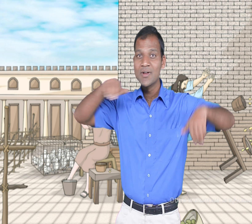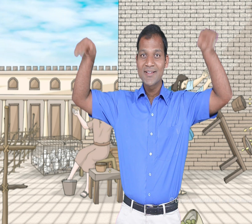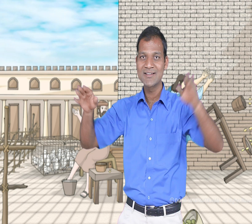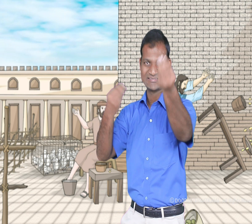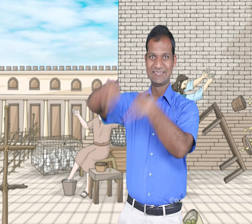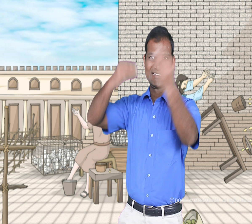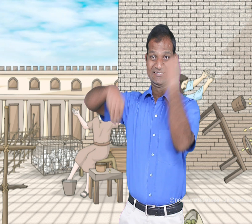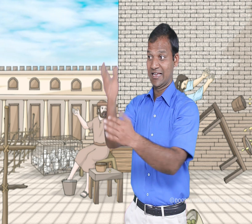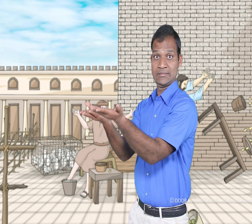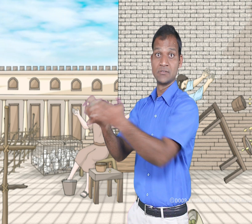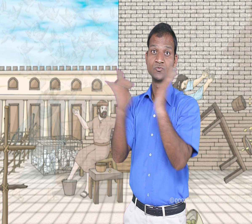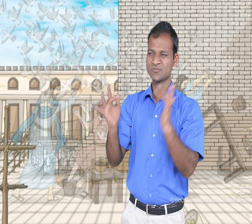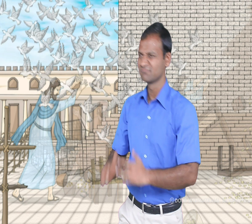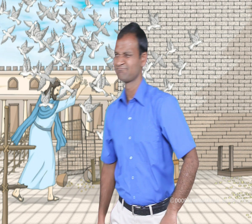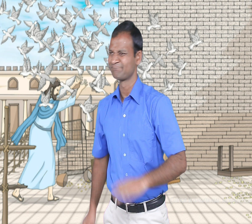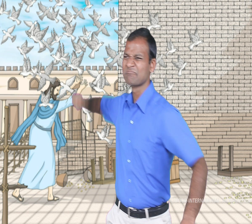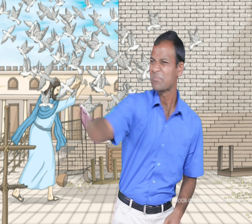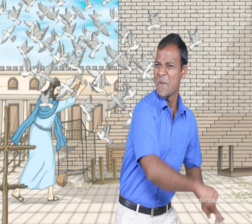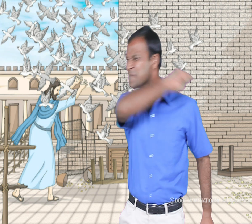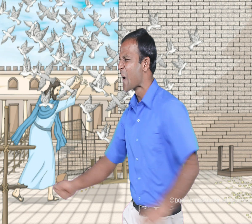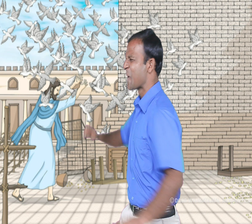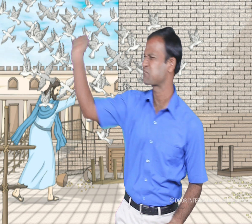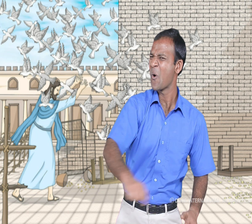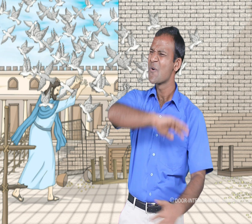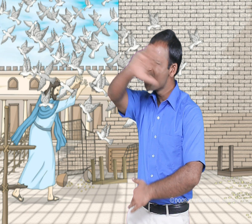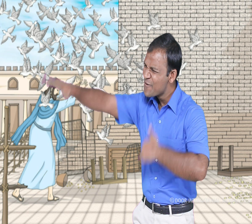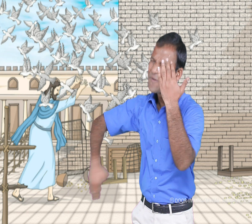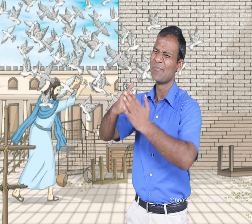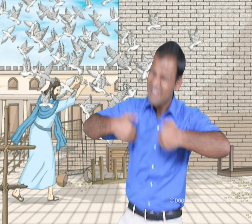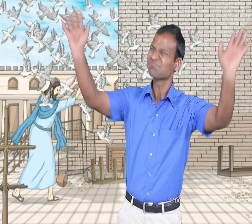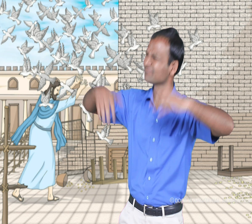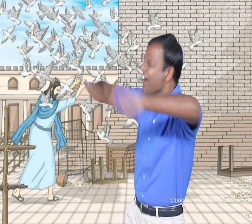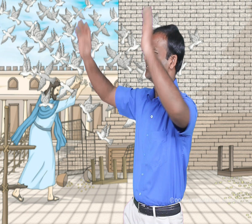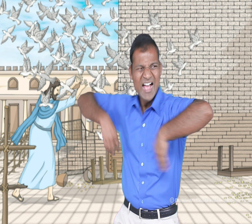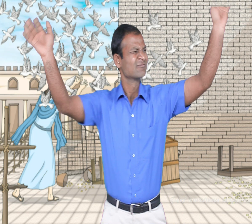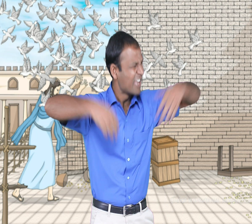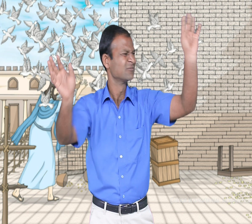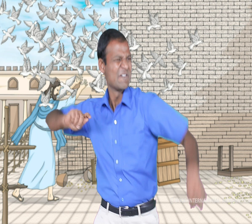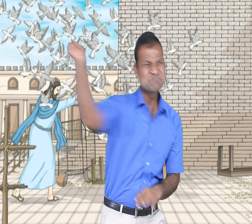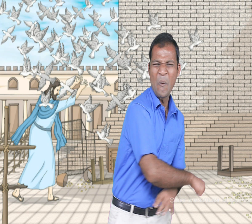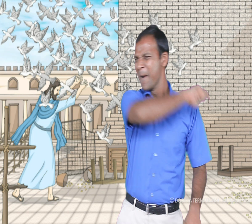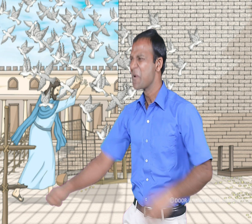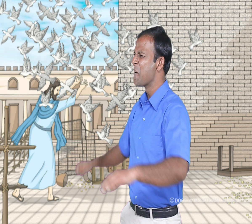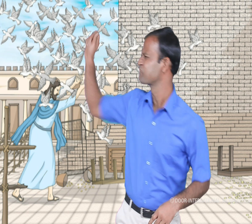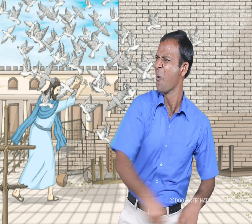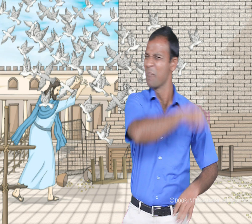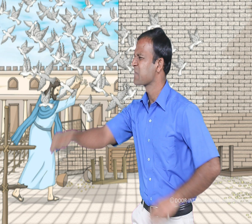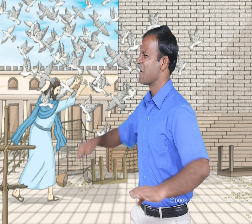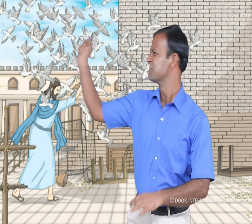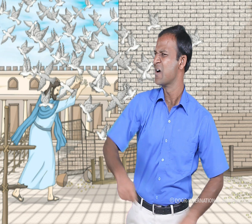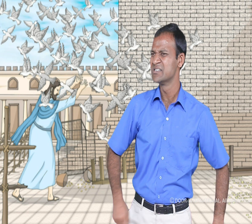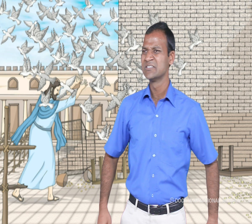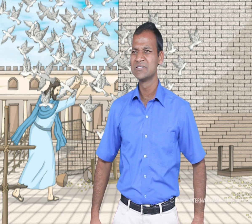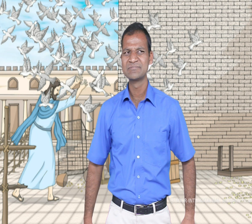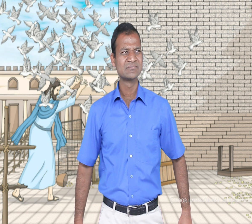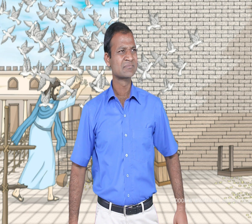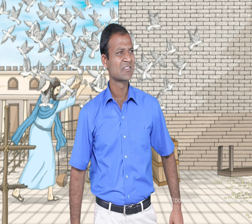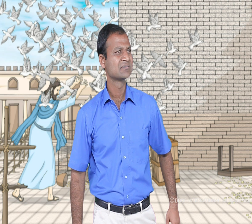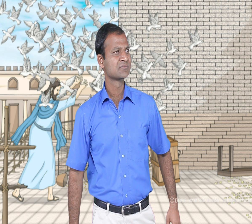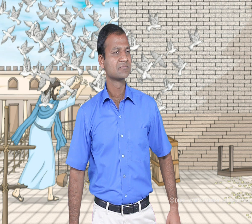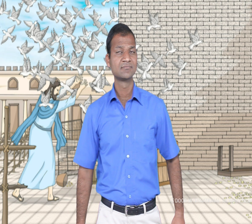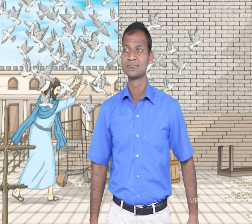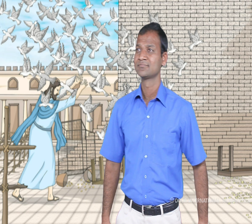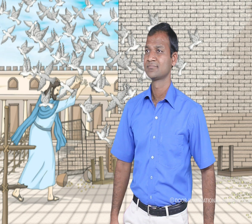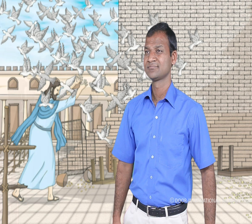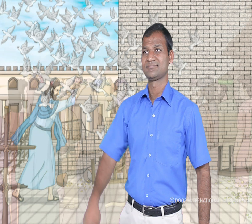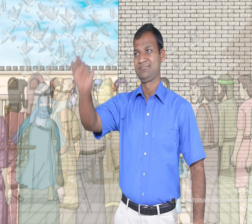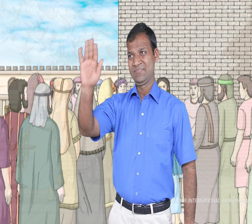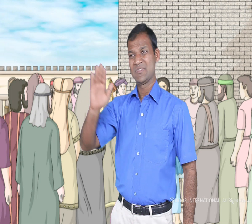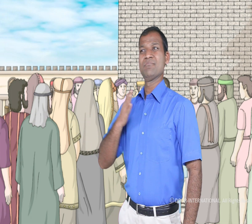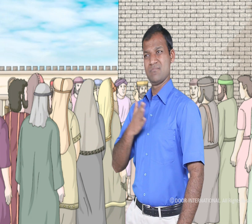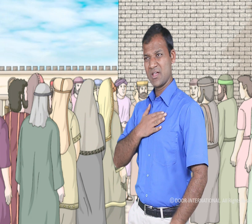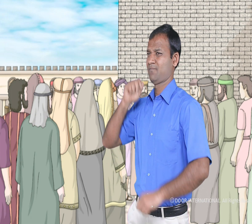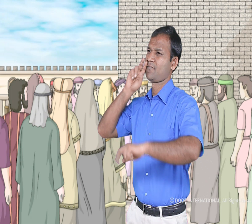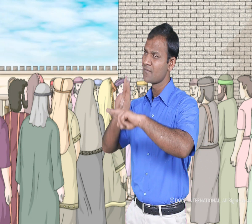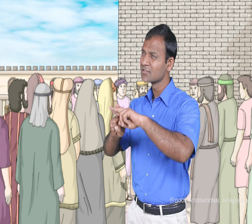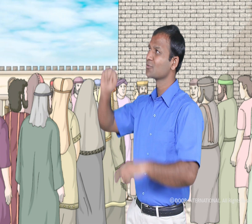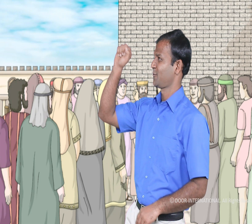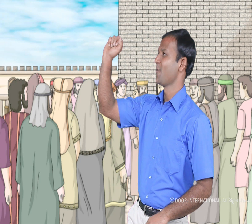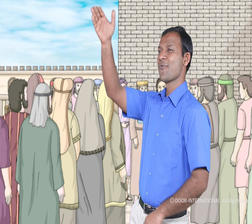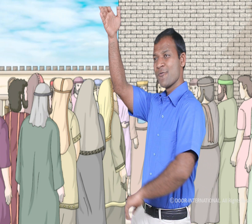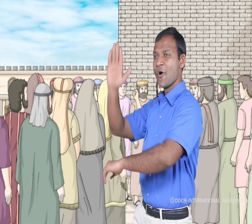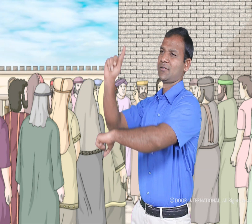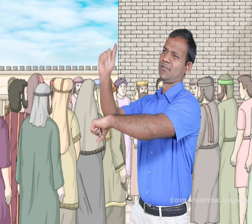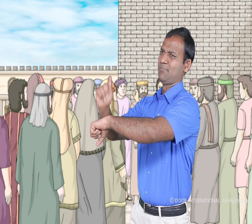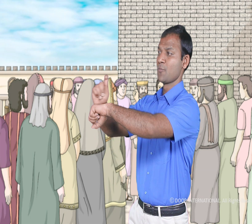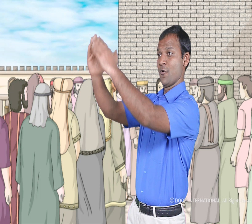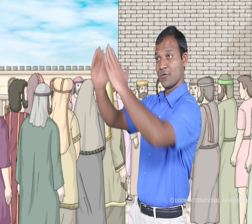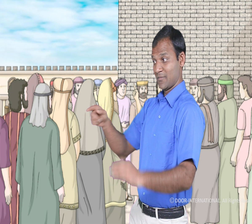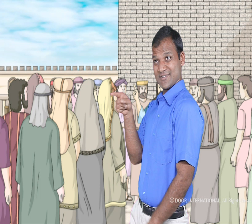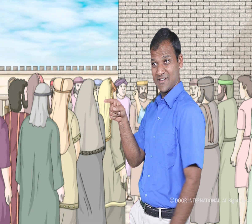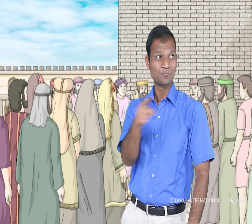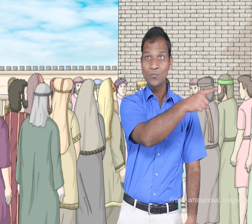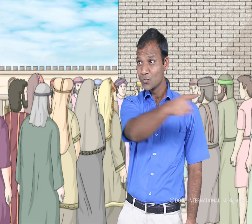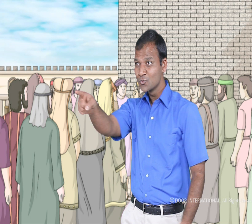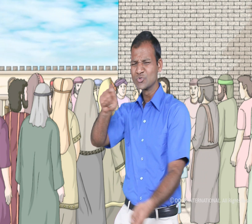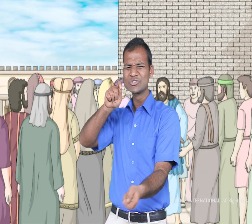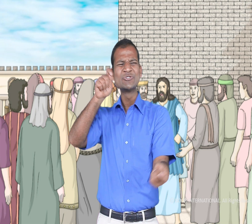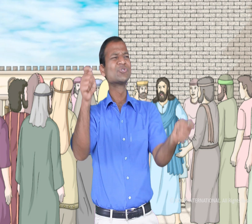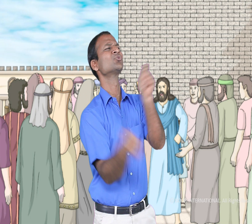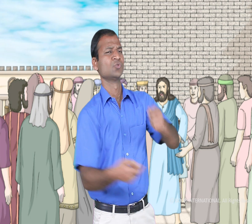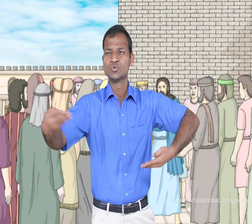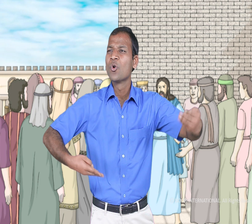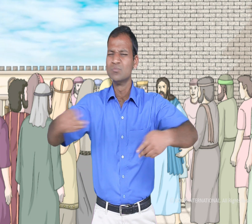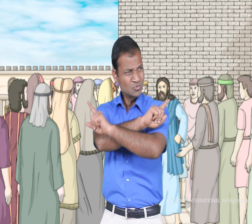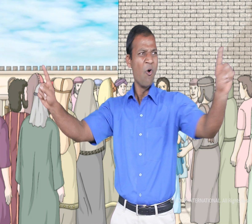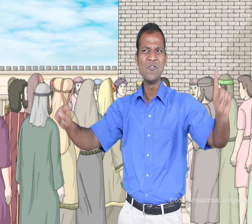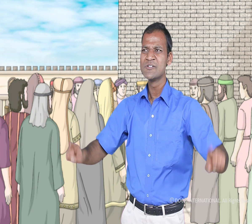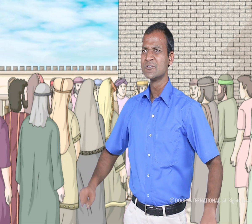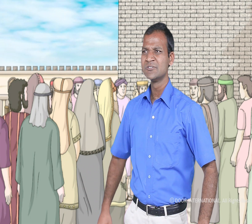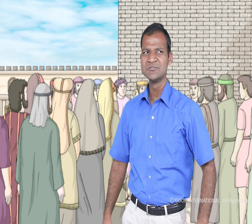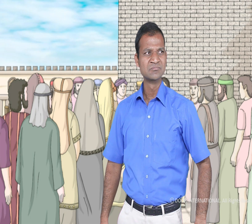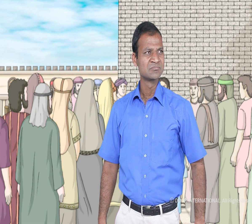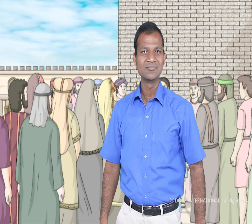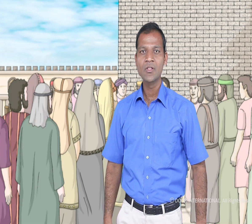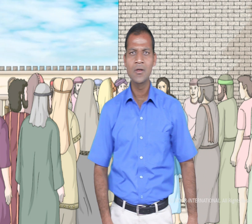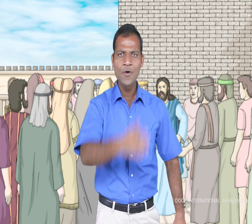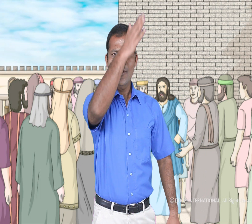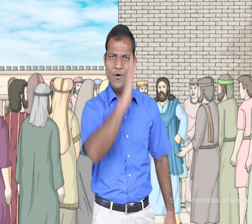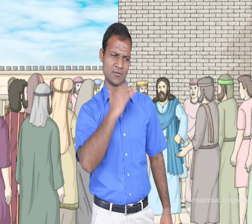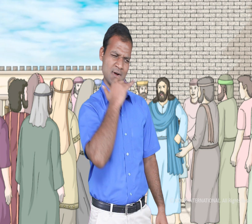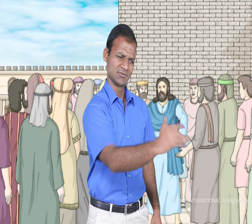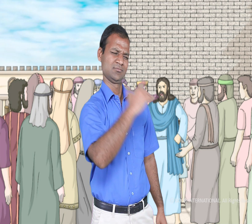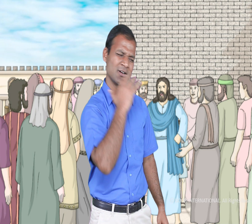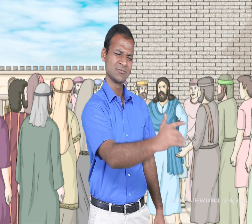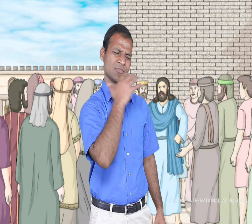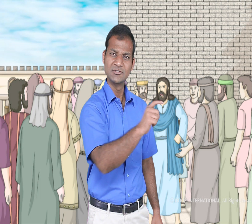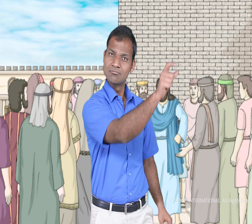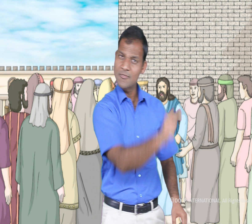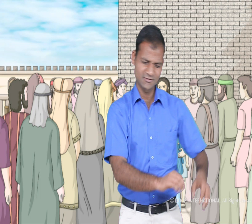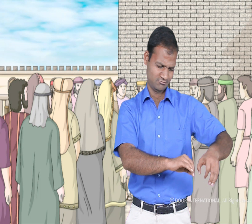To those selling doves He said, “Get these out of here! How dare you turn My Father’s house into a marketplace!”